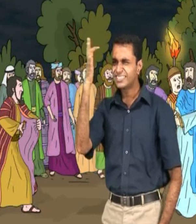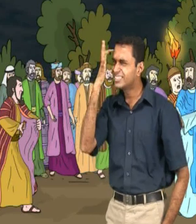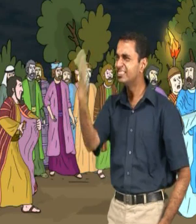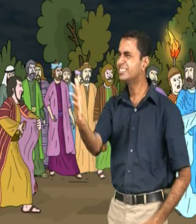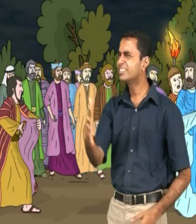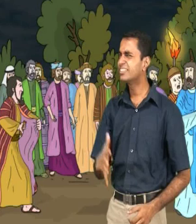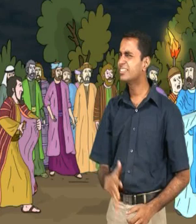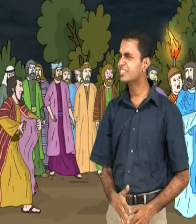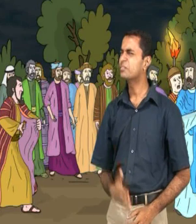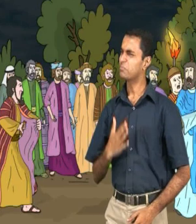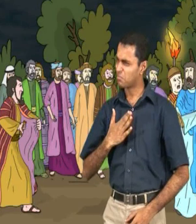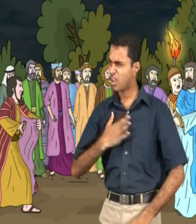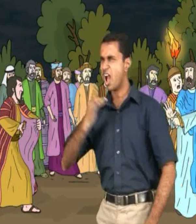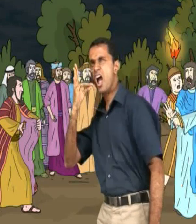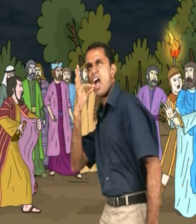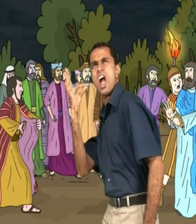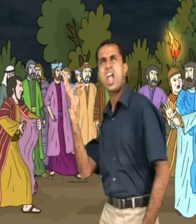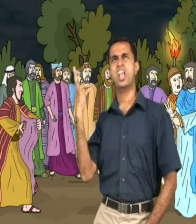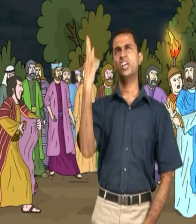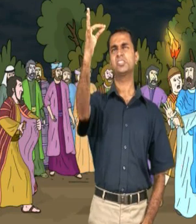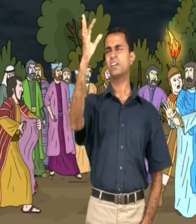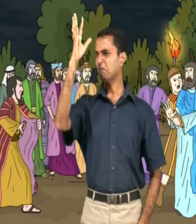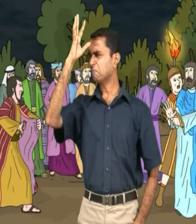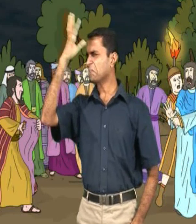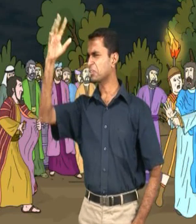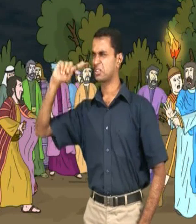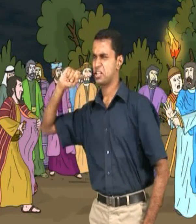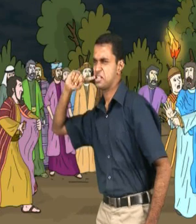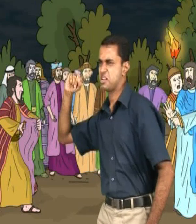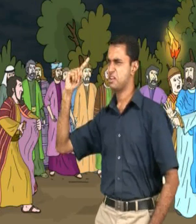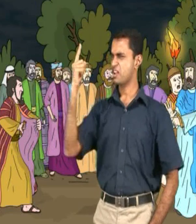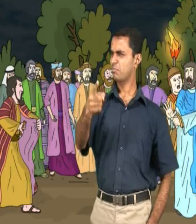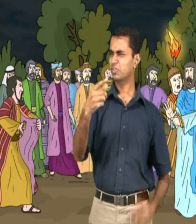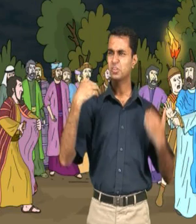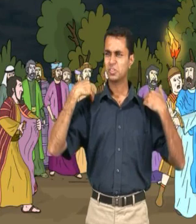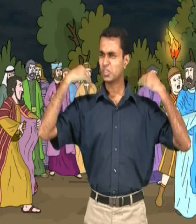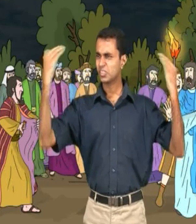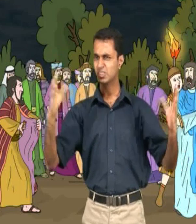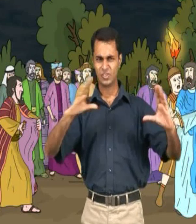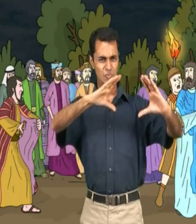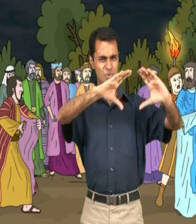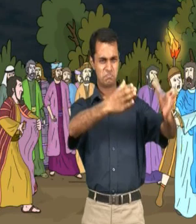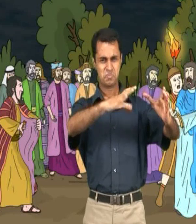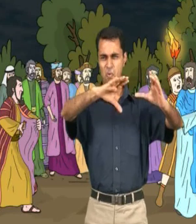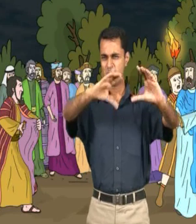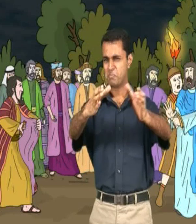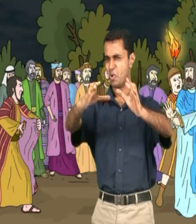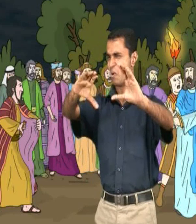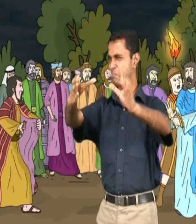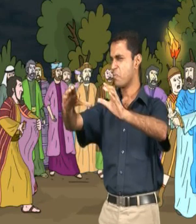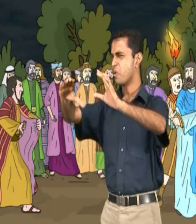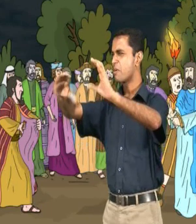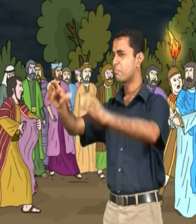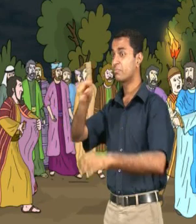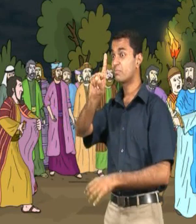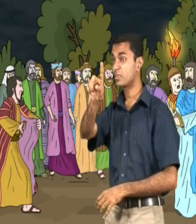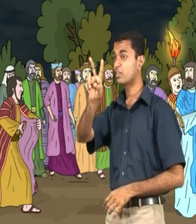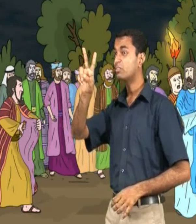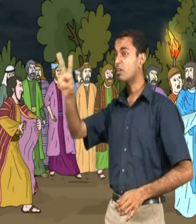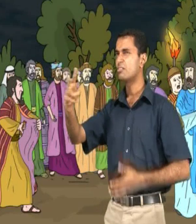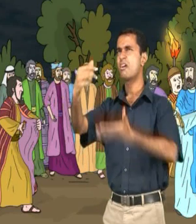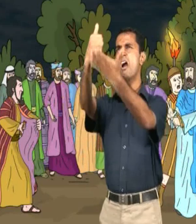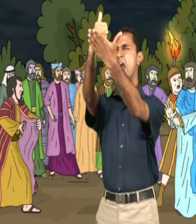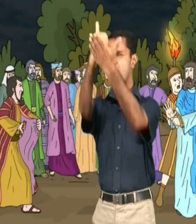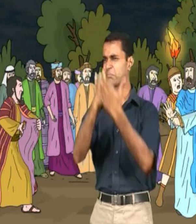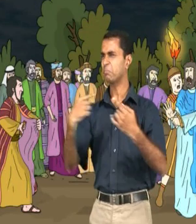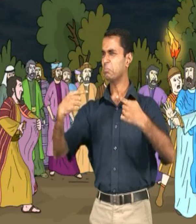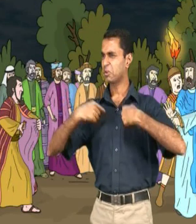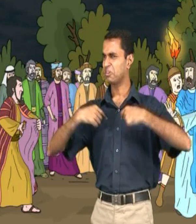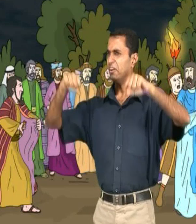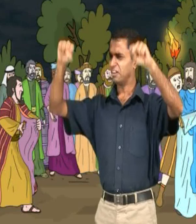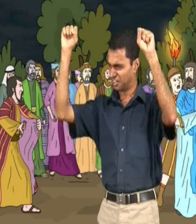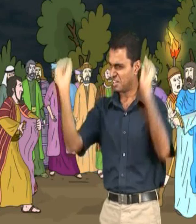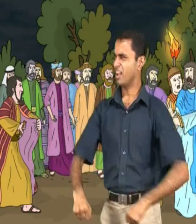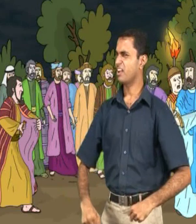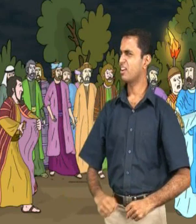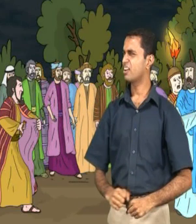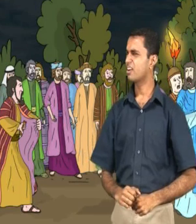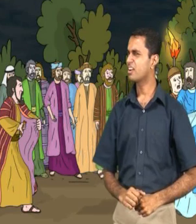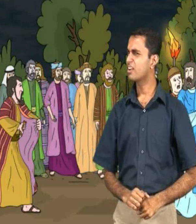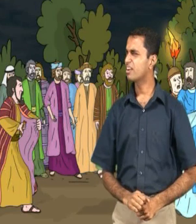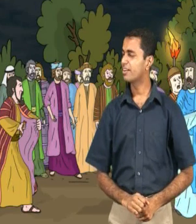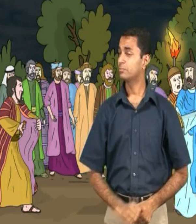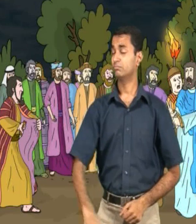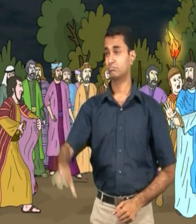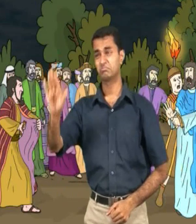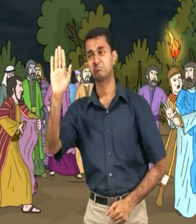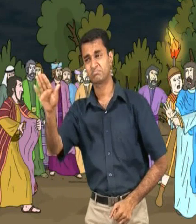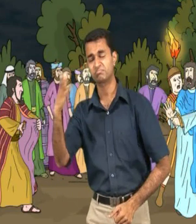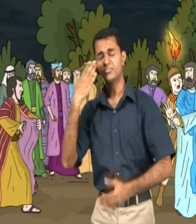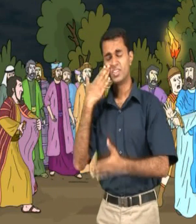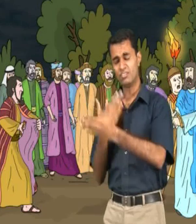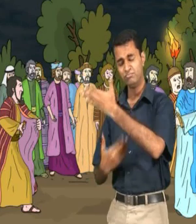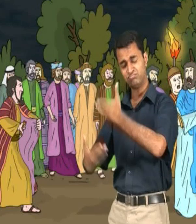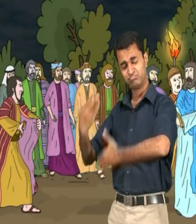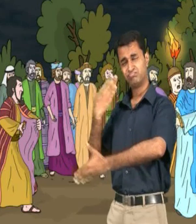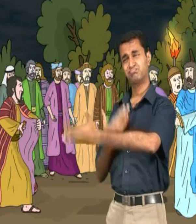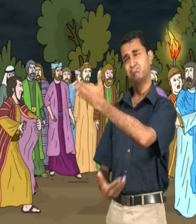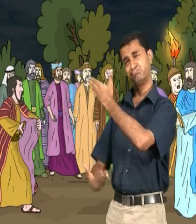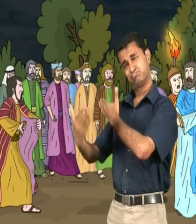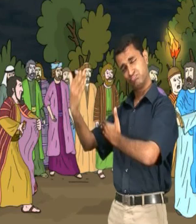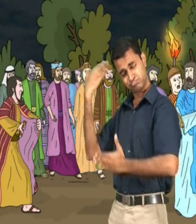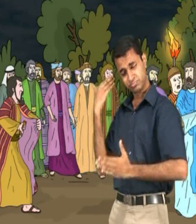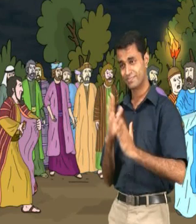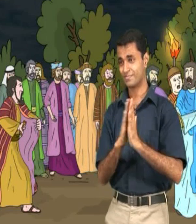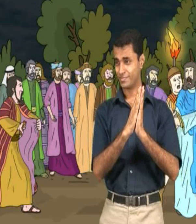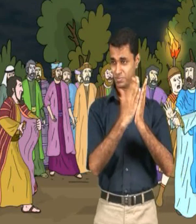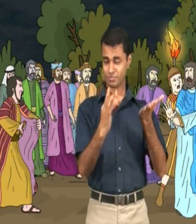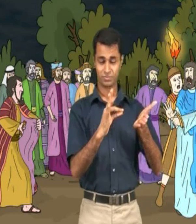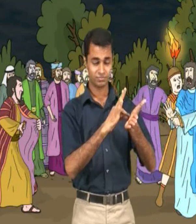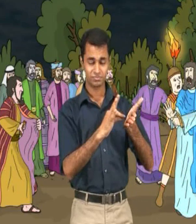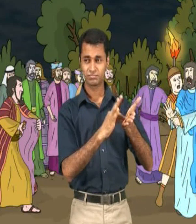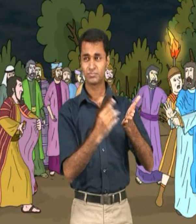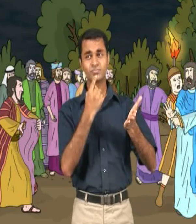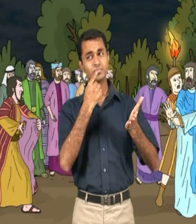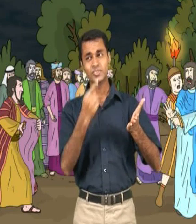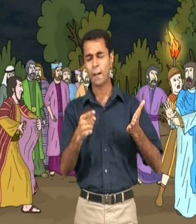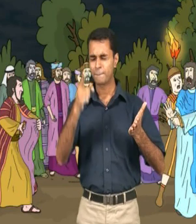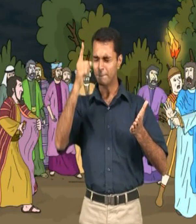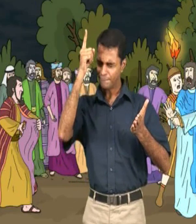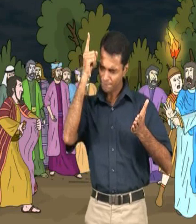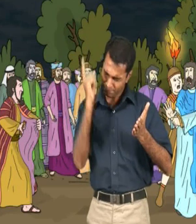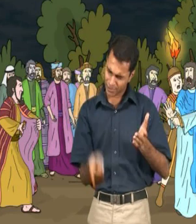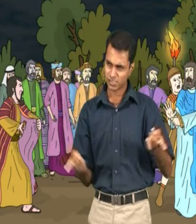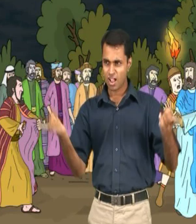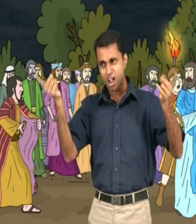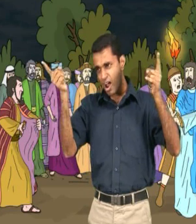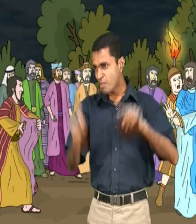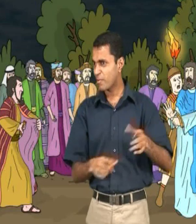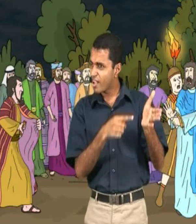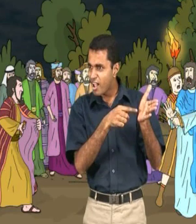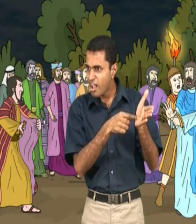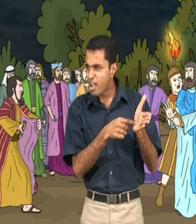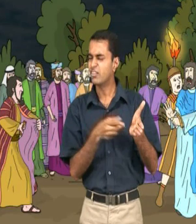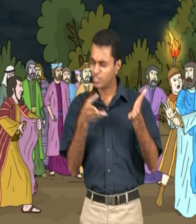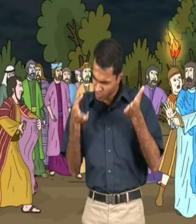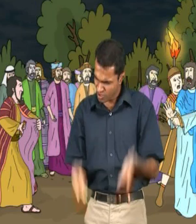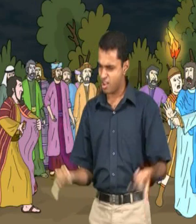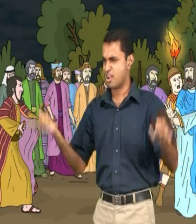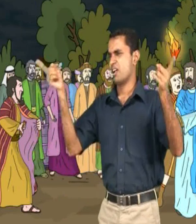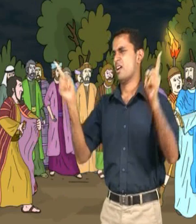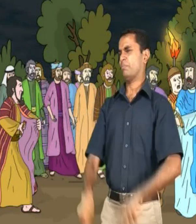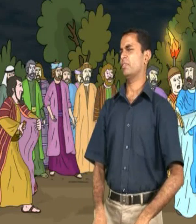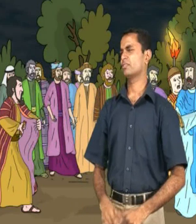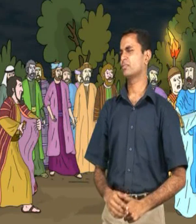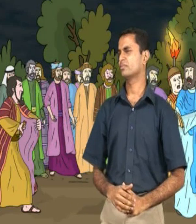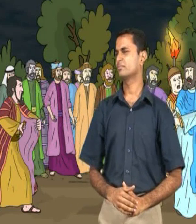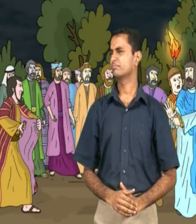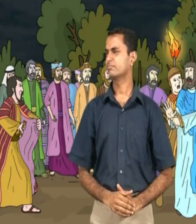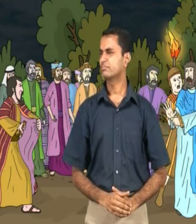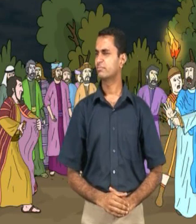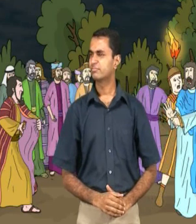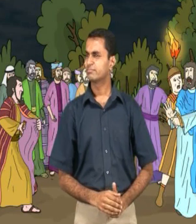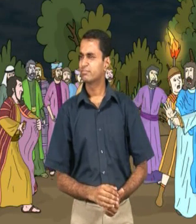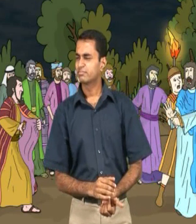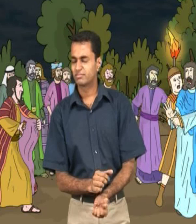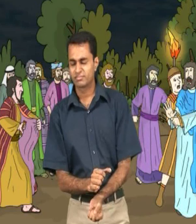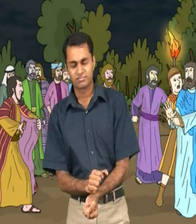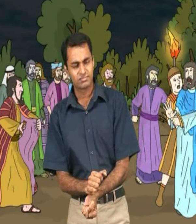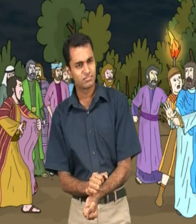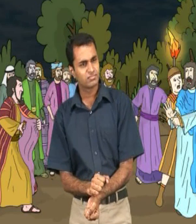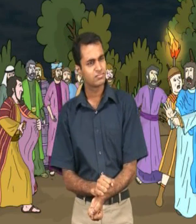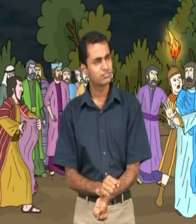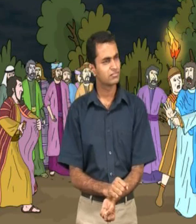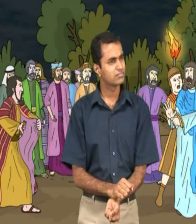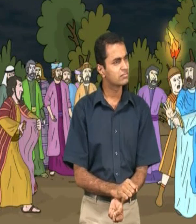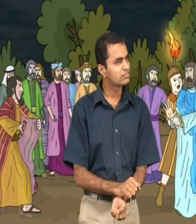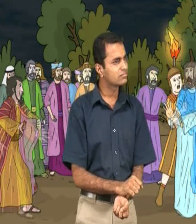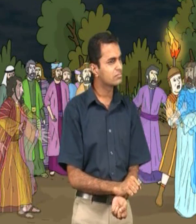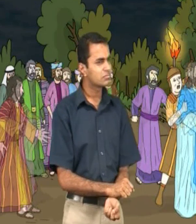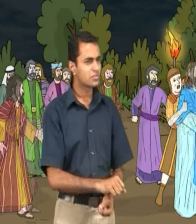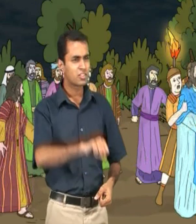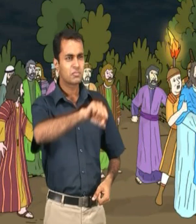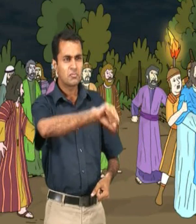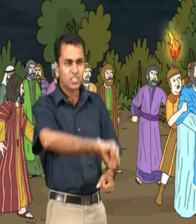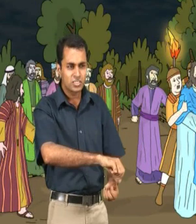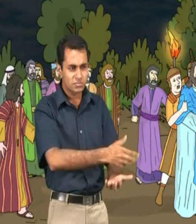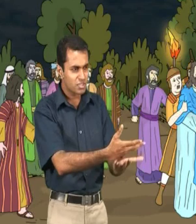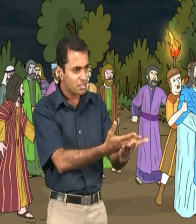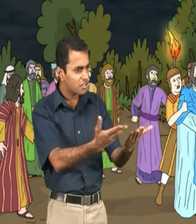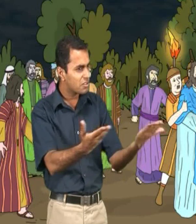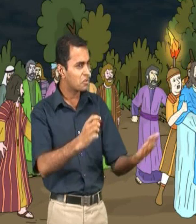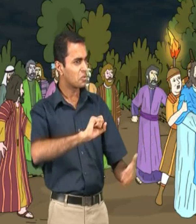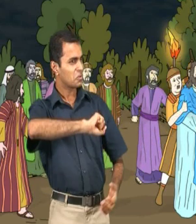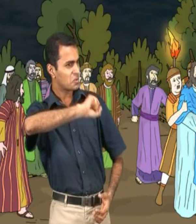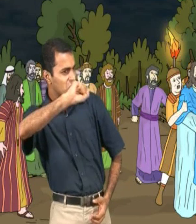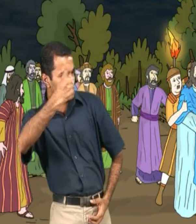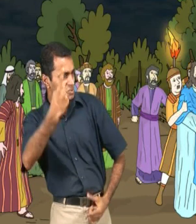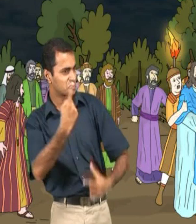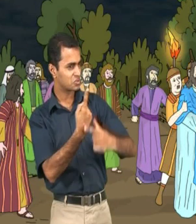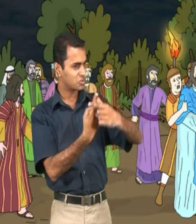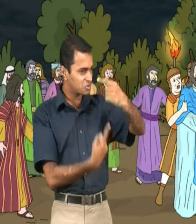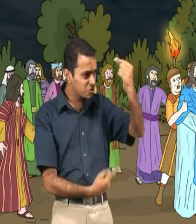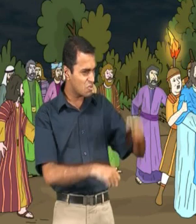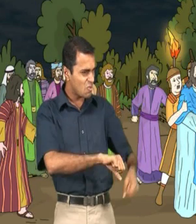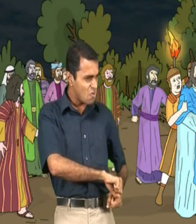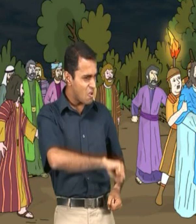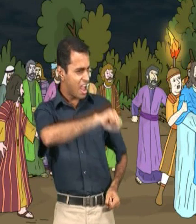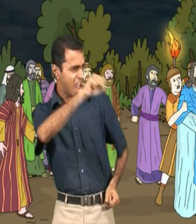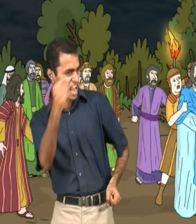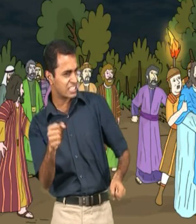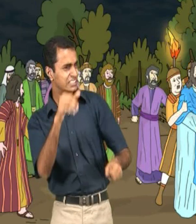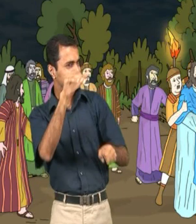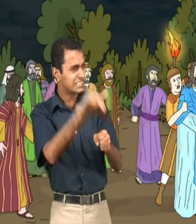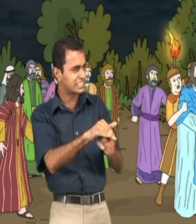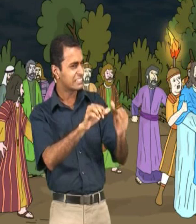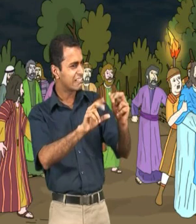“For all who draw the sword will die by the sword. Are you not aware that I can call on My Father, and He will at once put at My disposal more than twelve legions of angels?